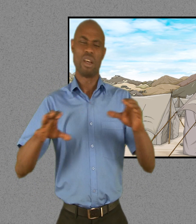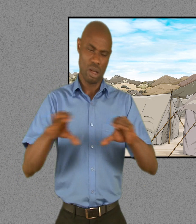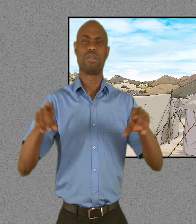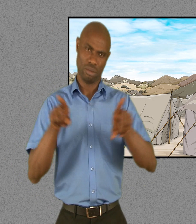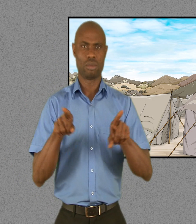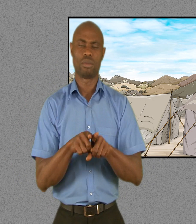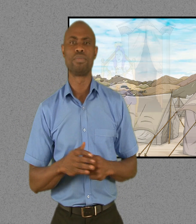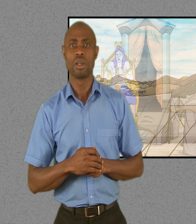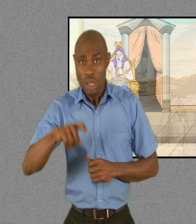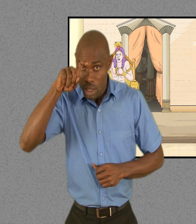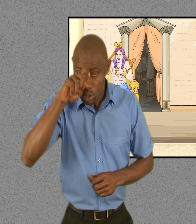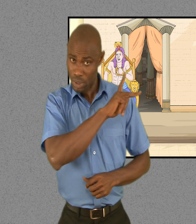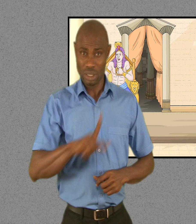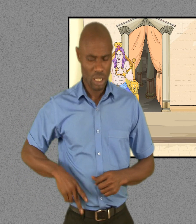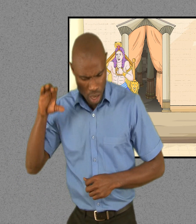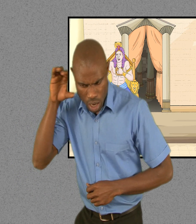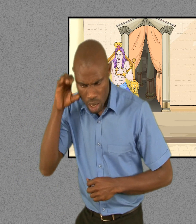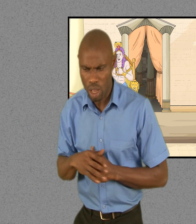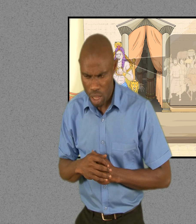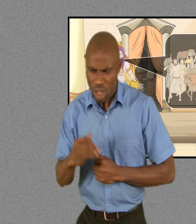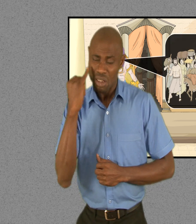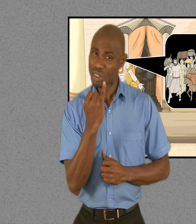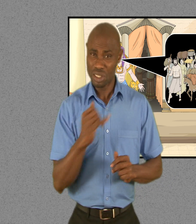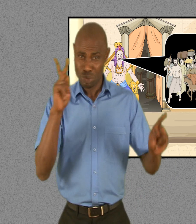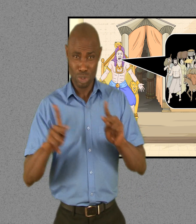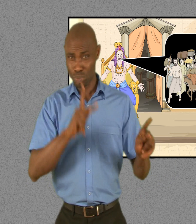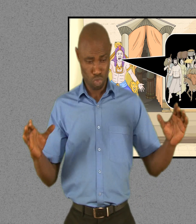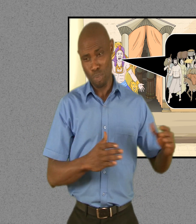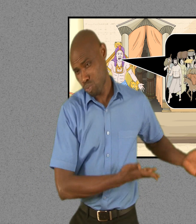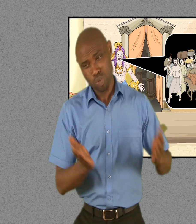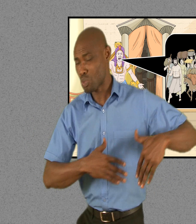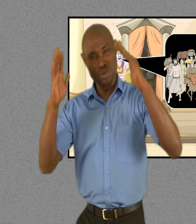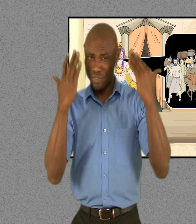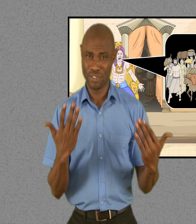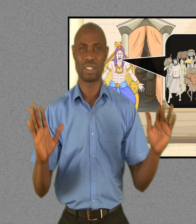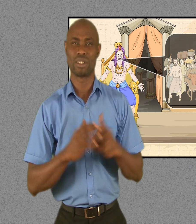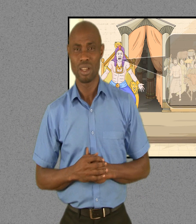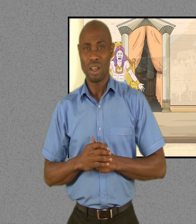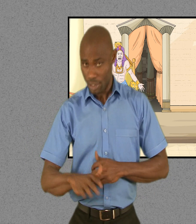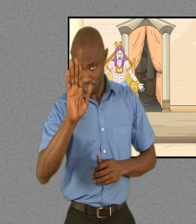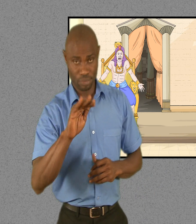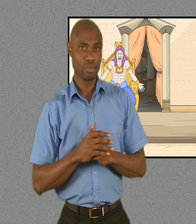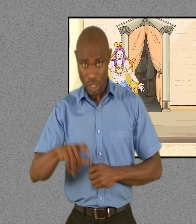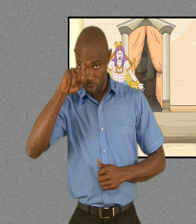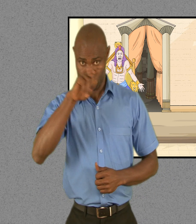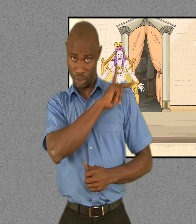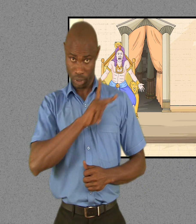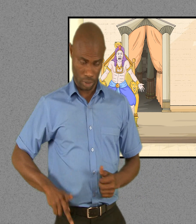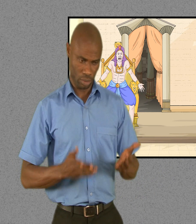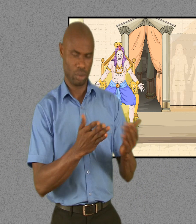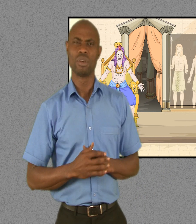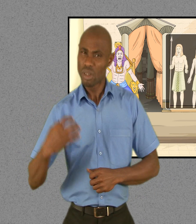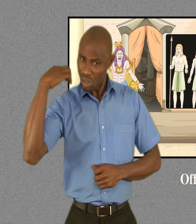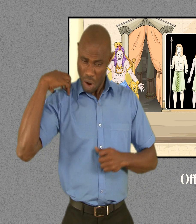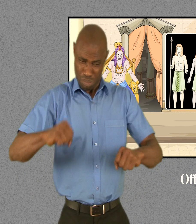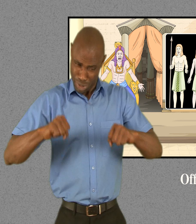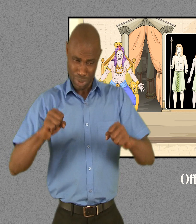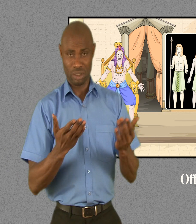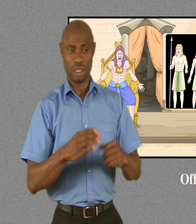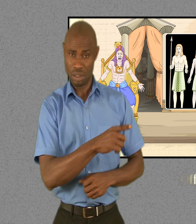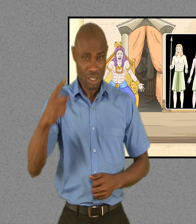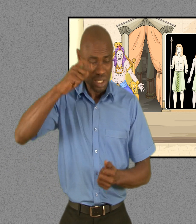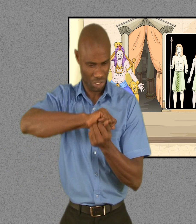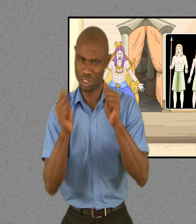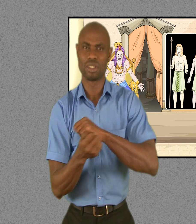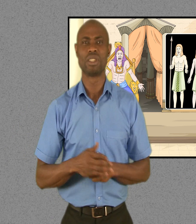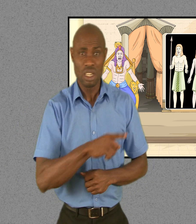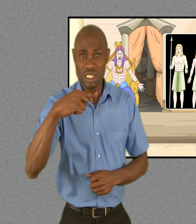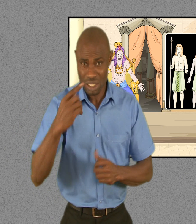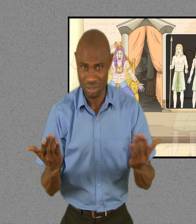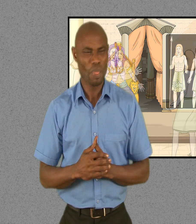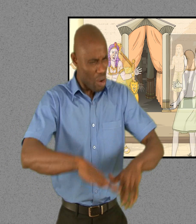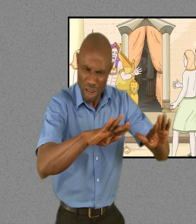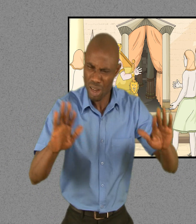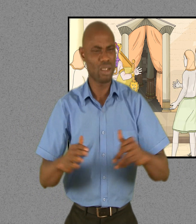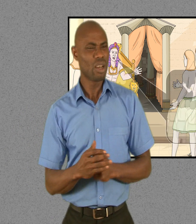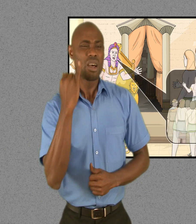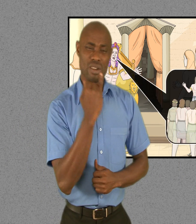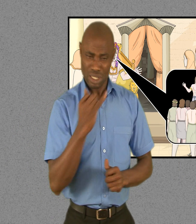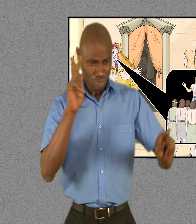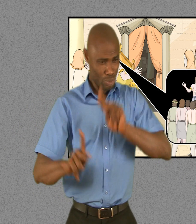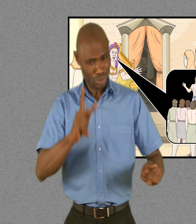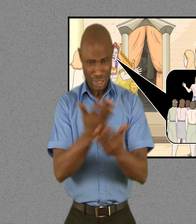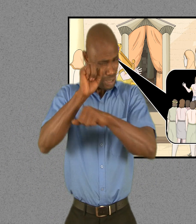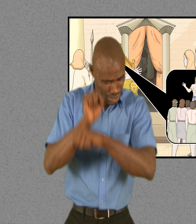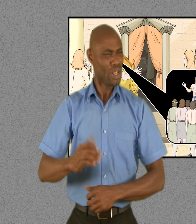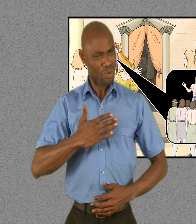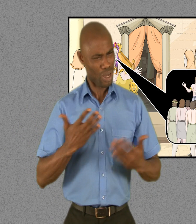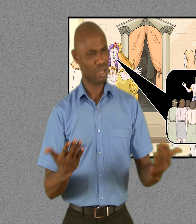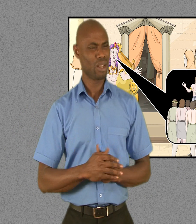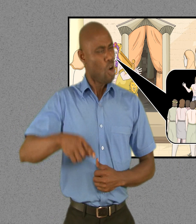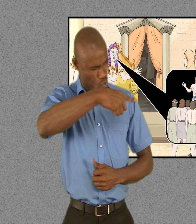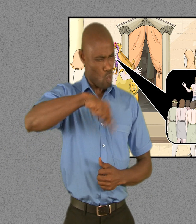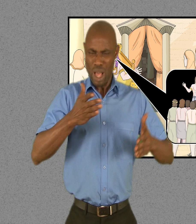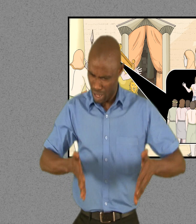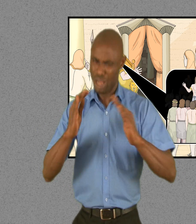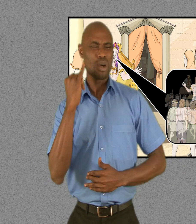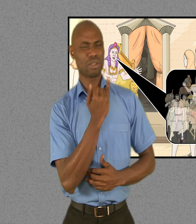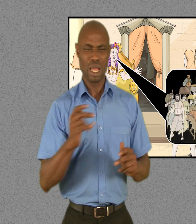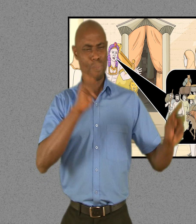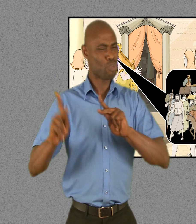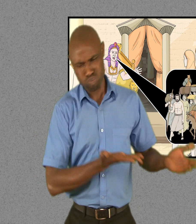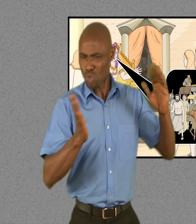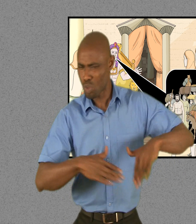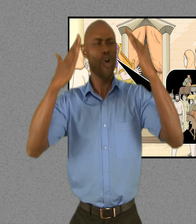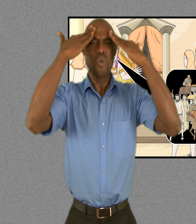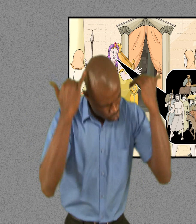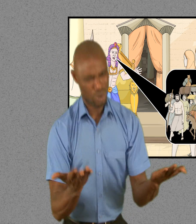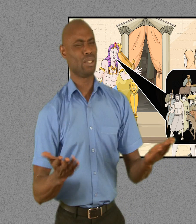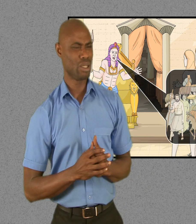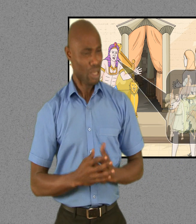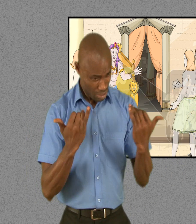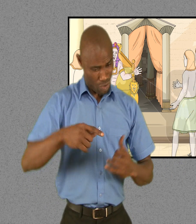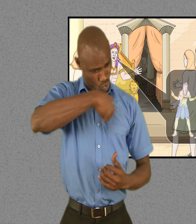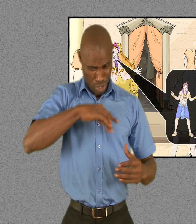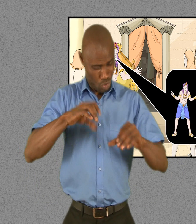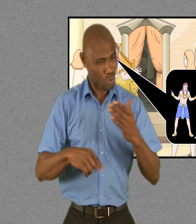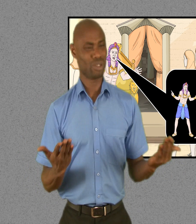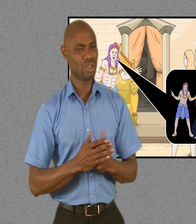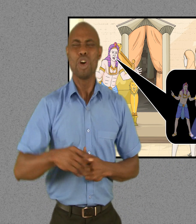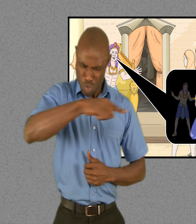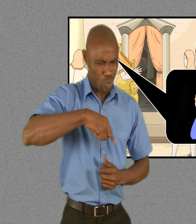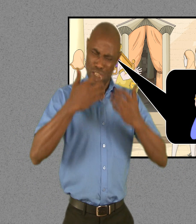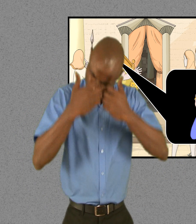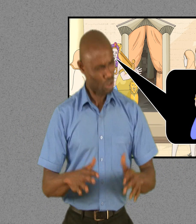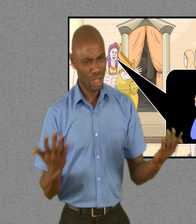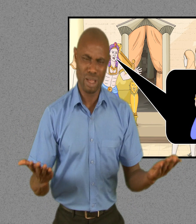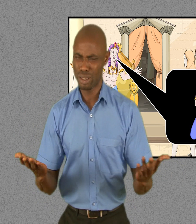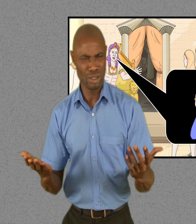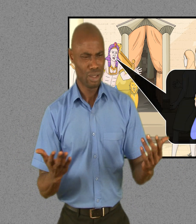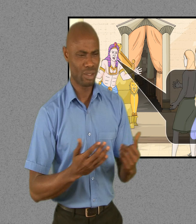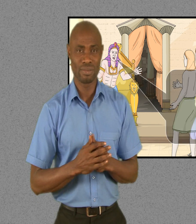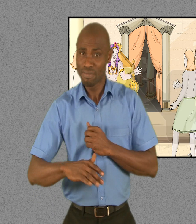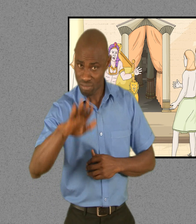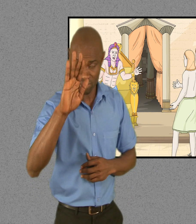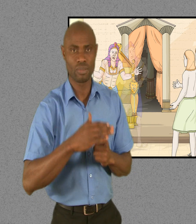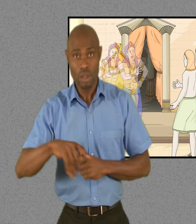When the king of Egypt was told that the people had fled, Pharaoh and his officials changed their minds about them and said, “What have we done?